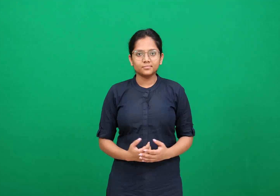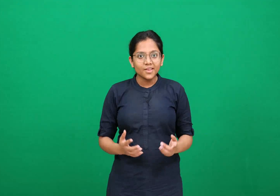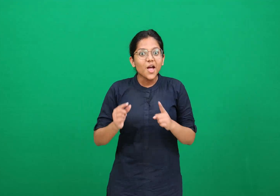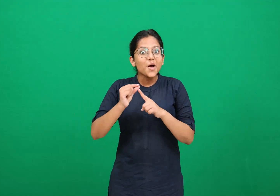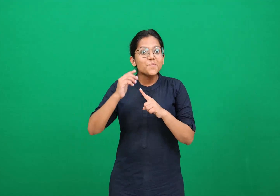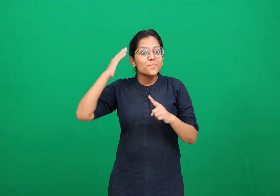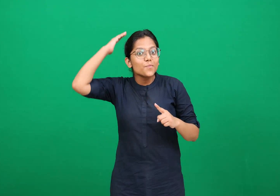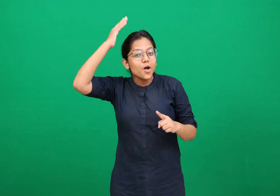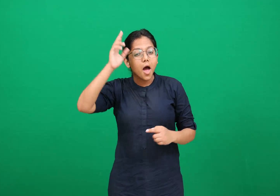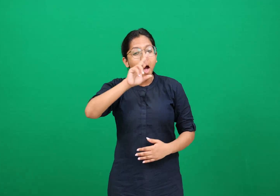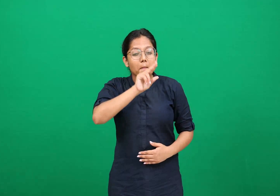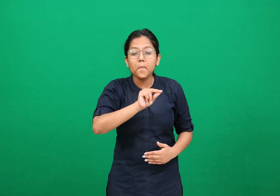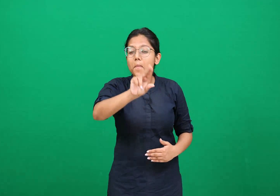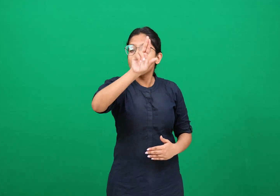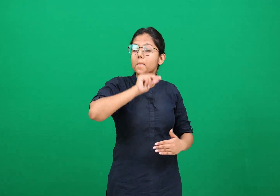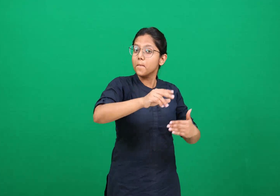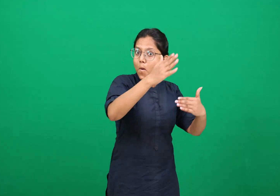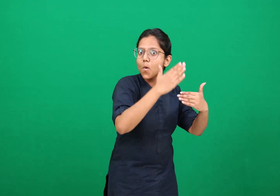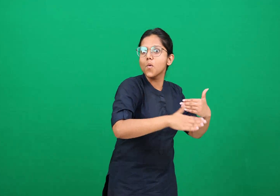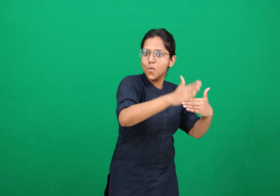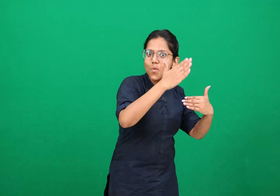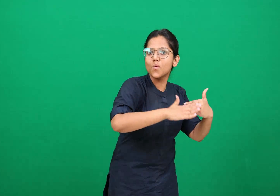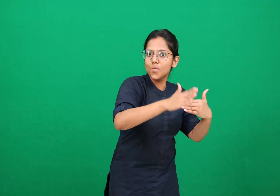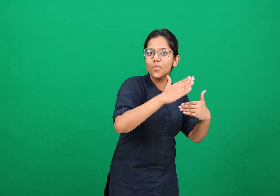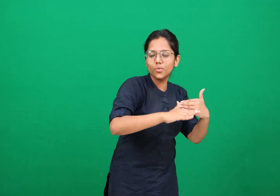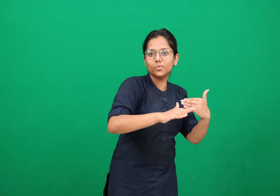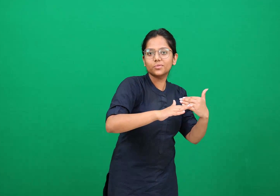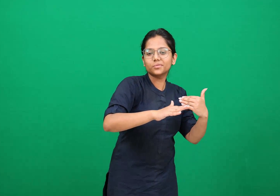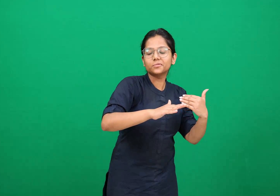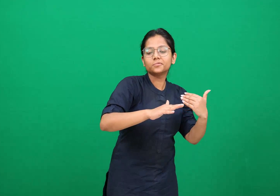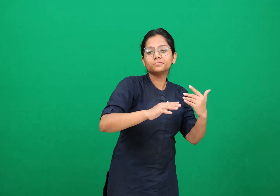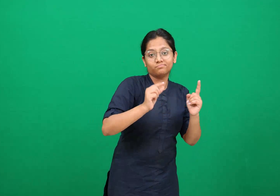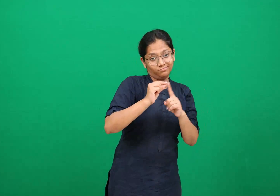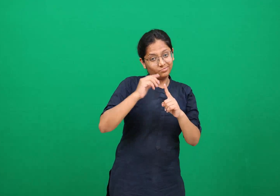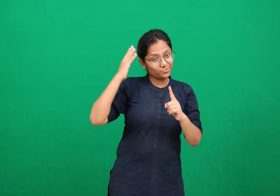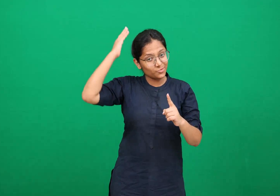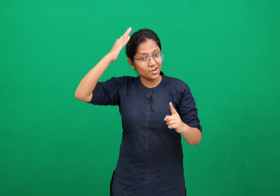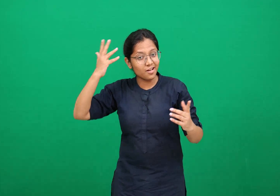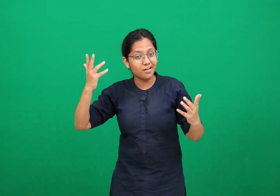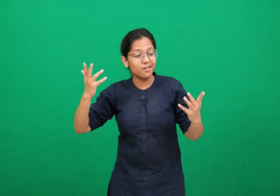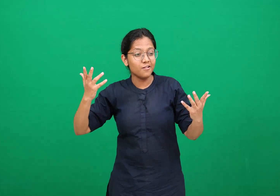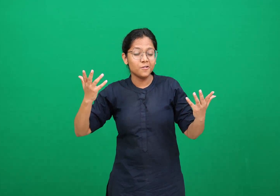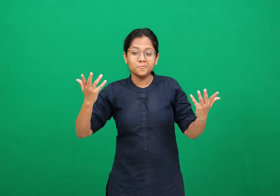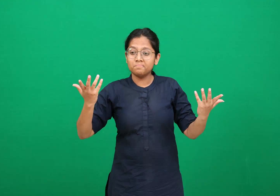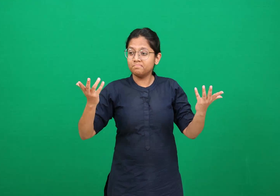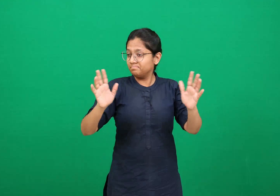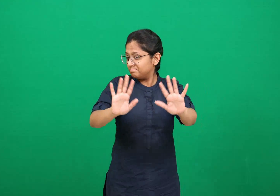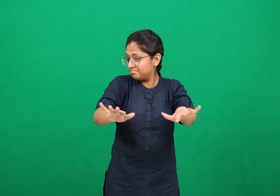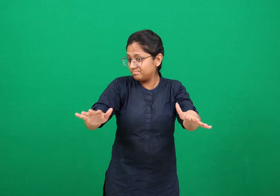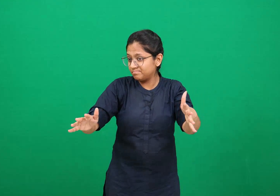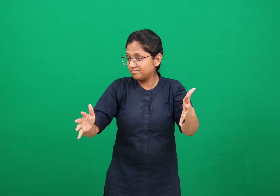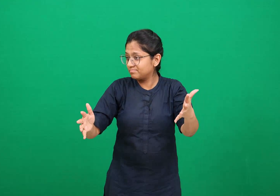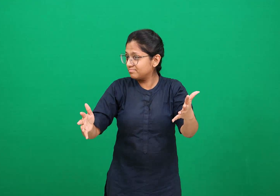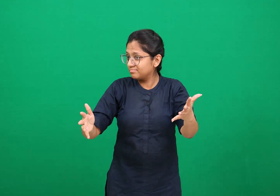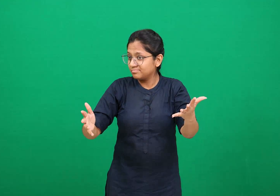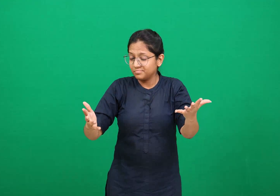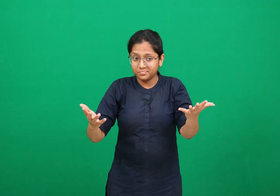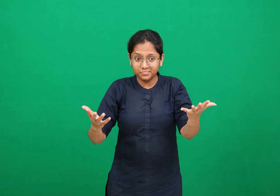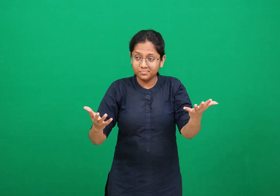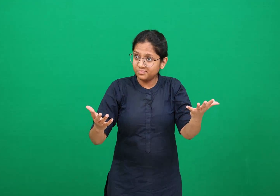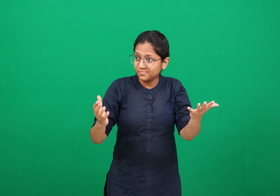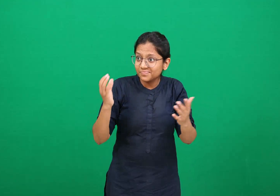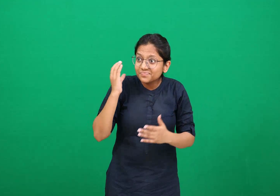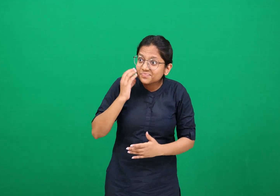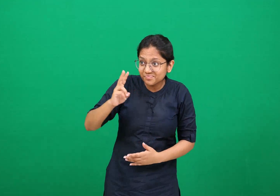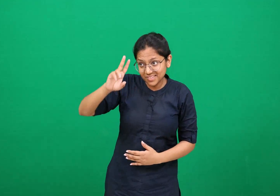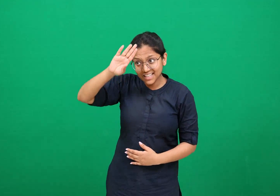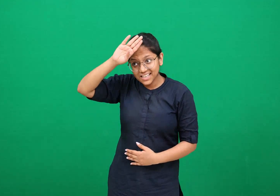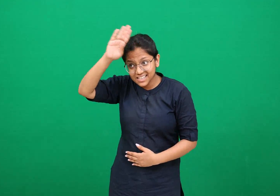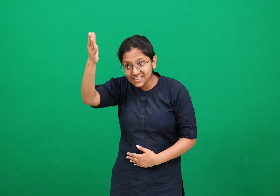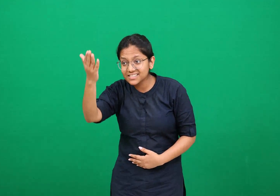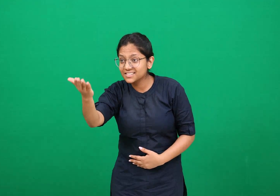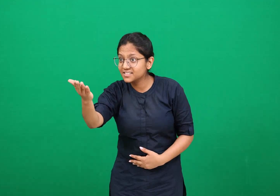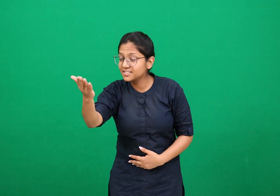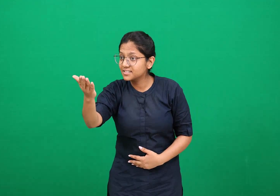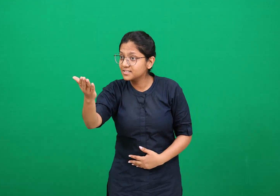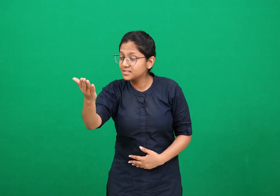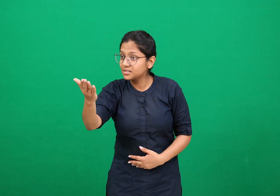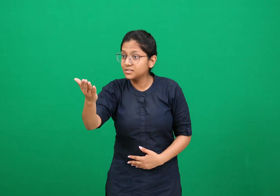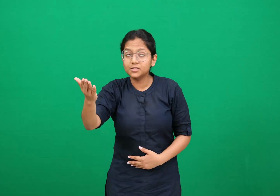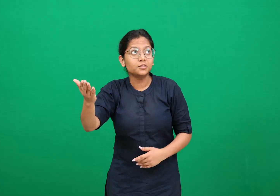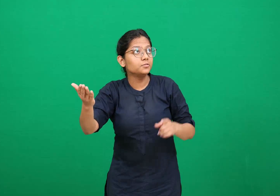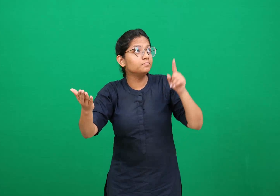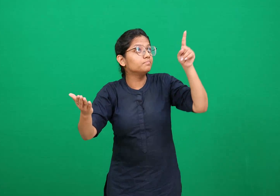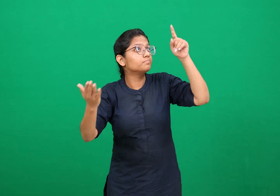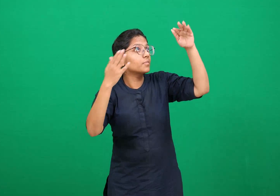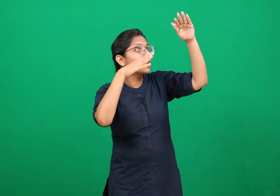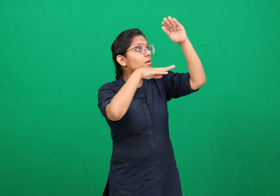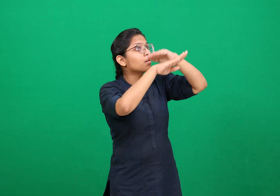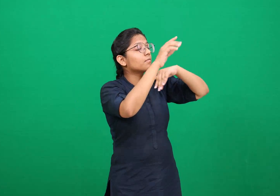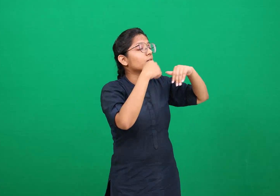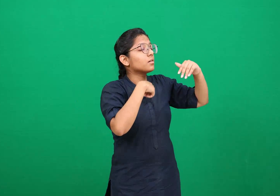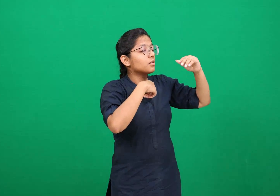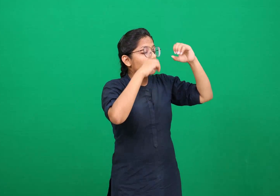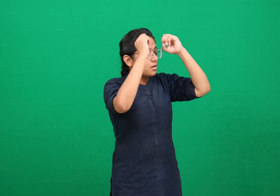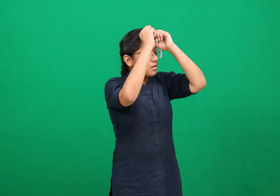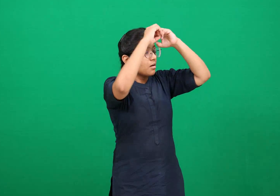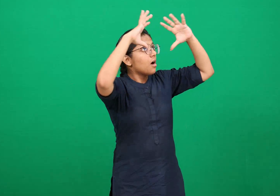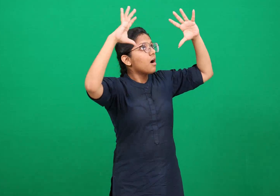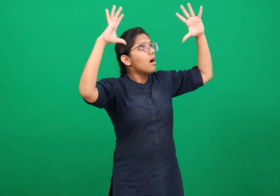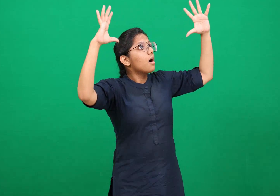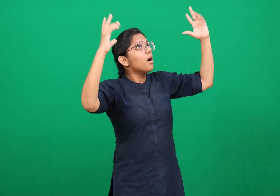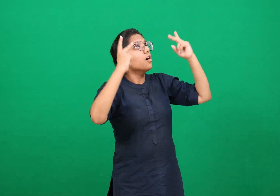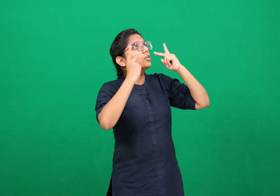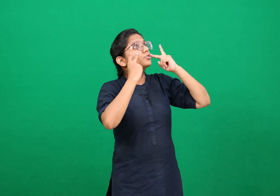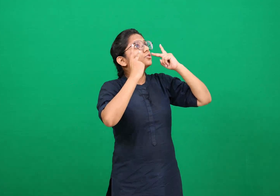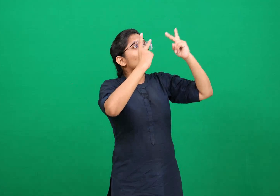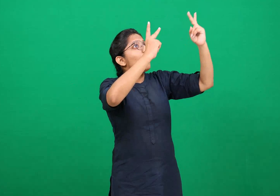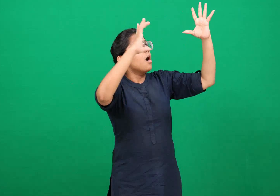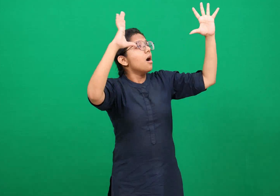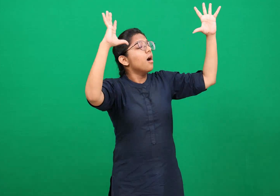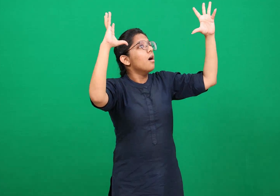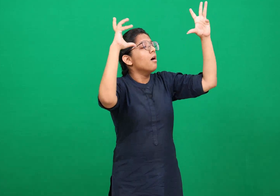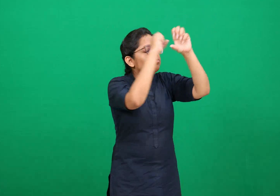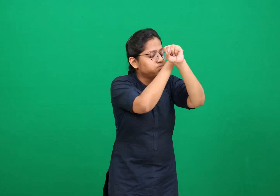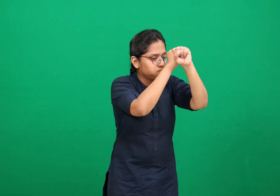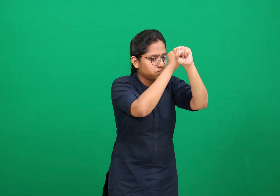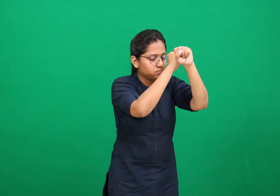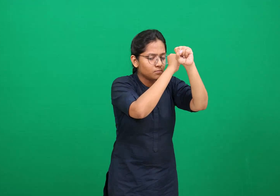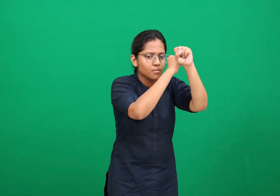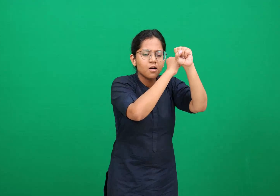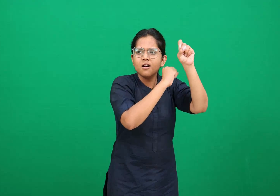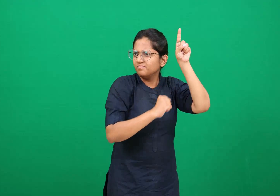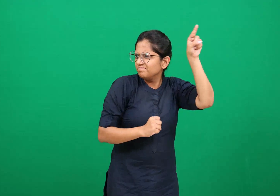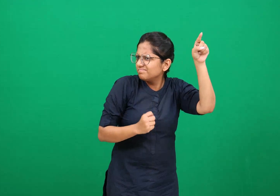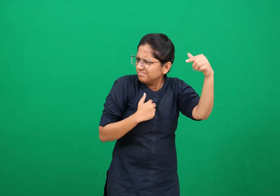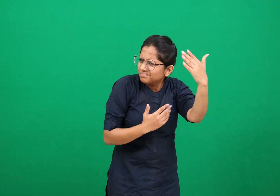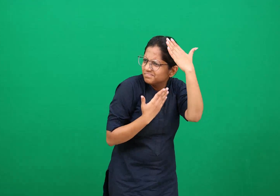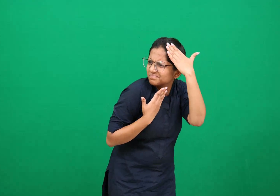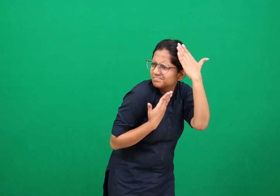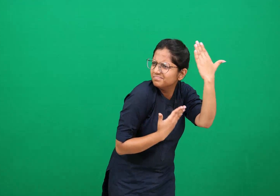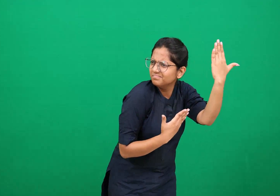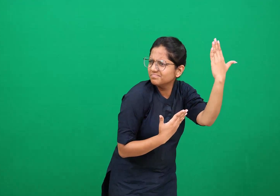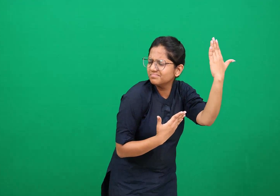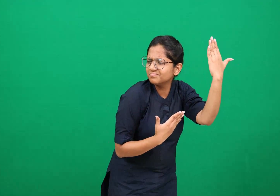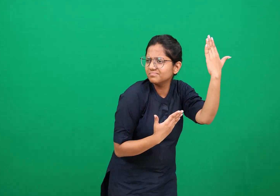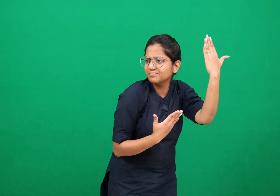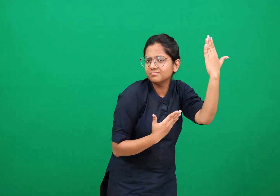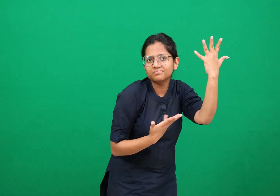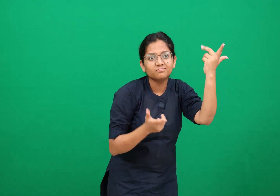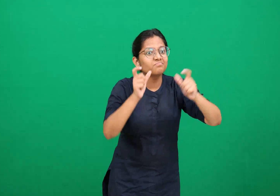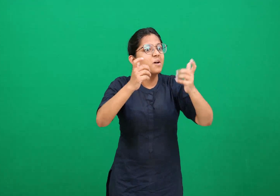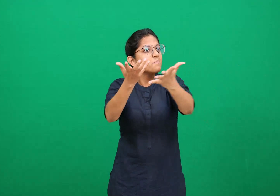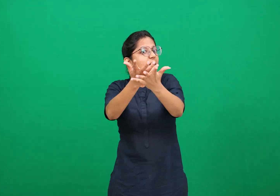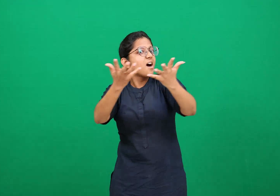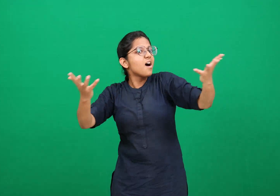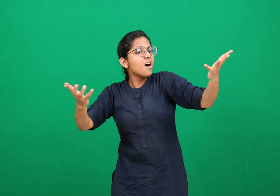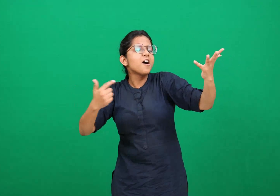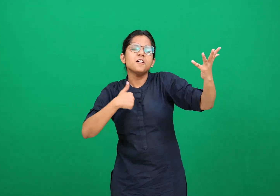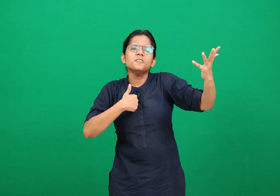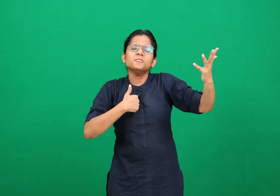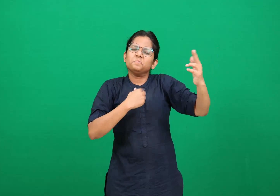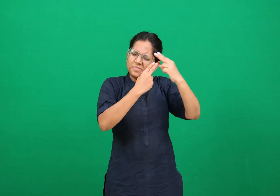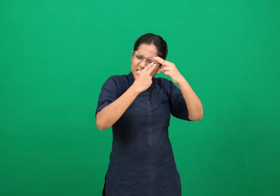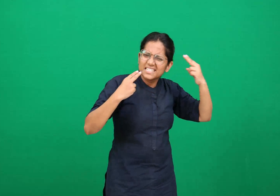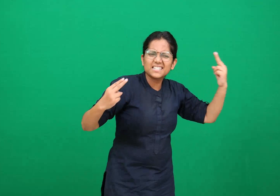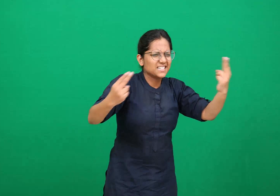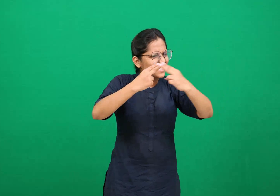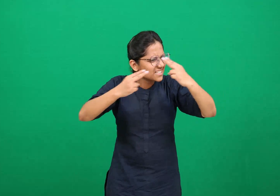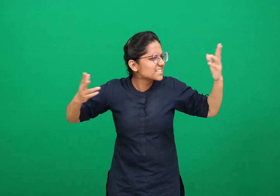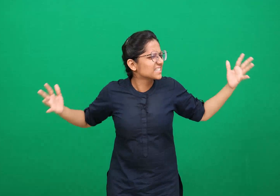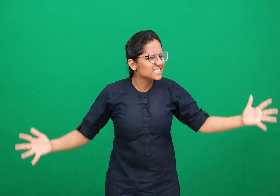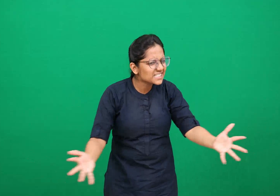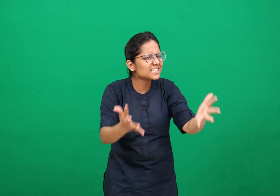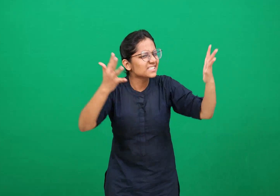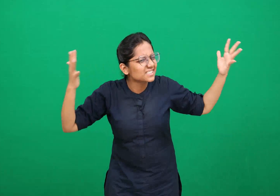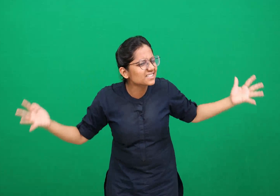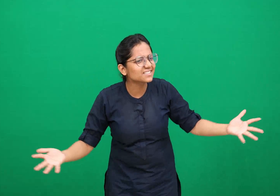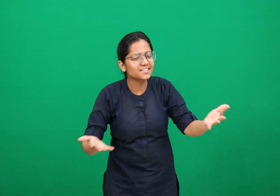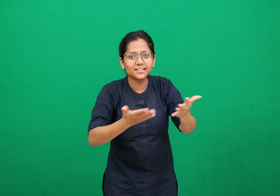So then, King Agrippa, I was not disobedient to the heavenly vision.